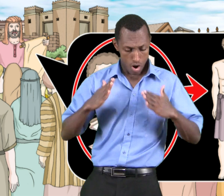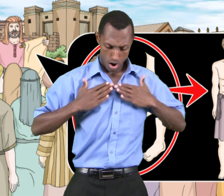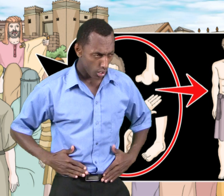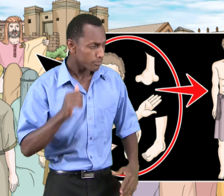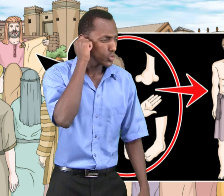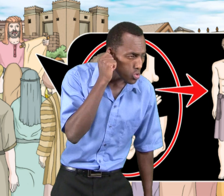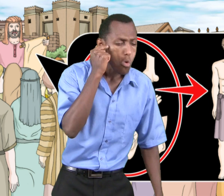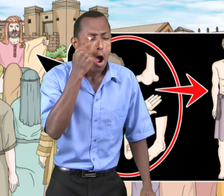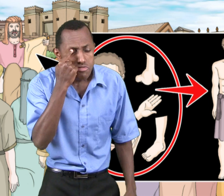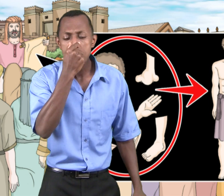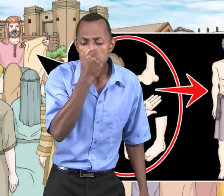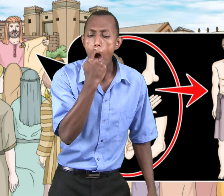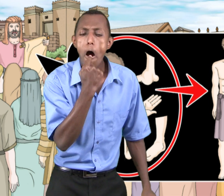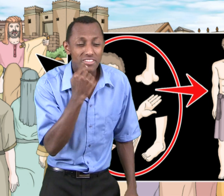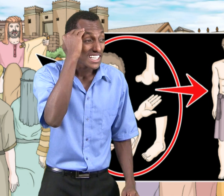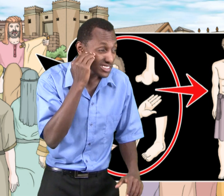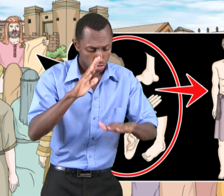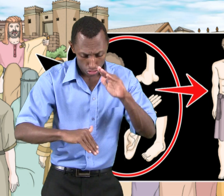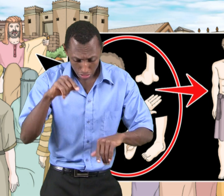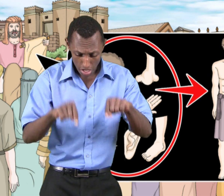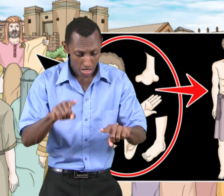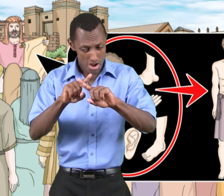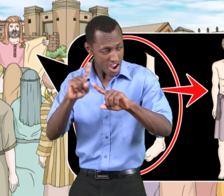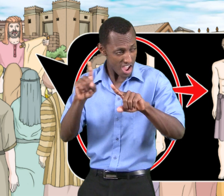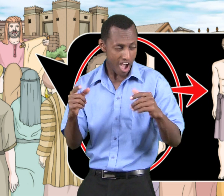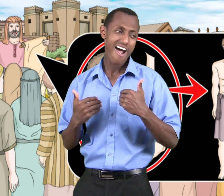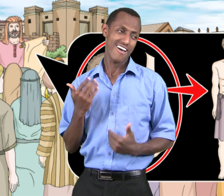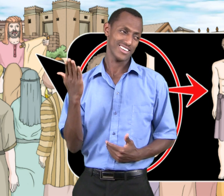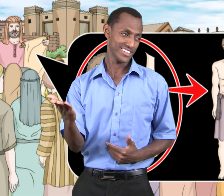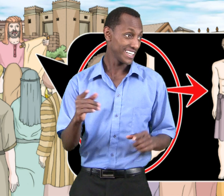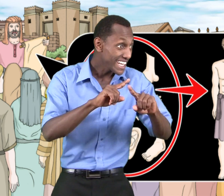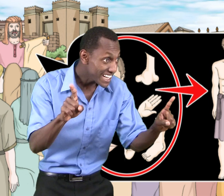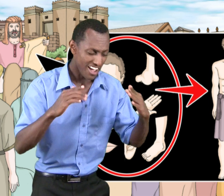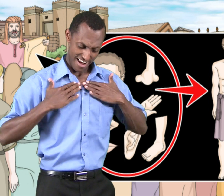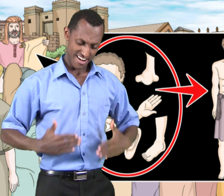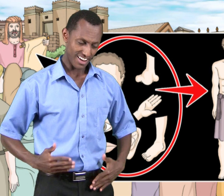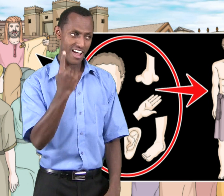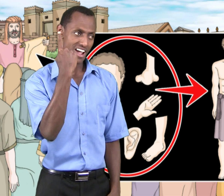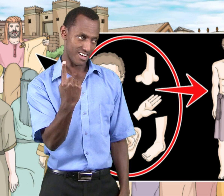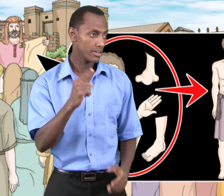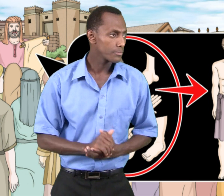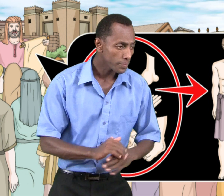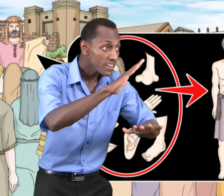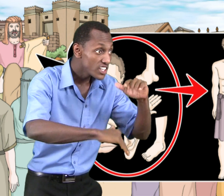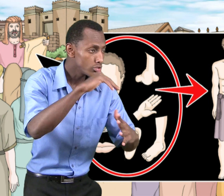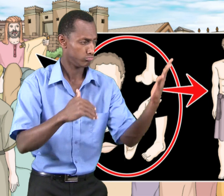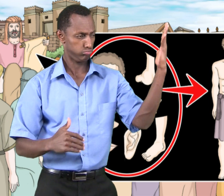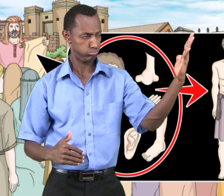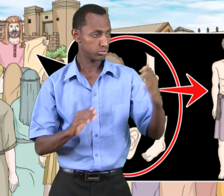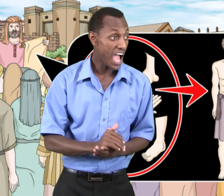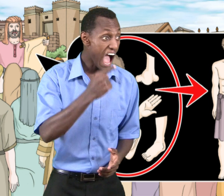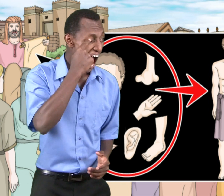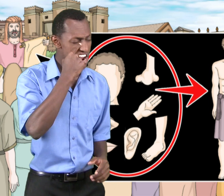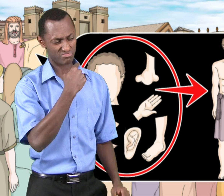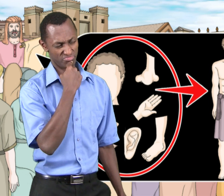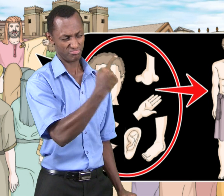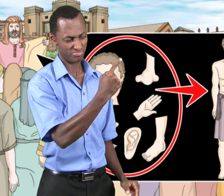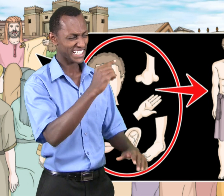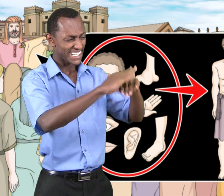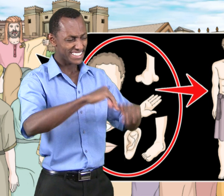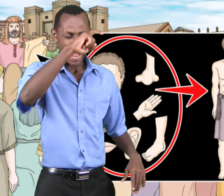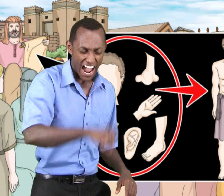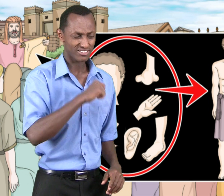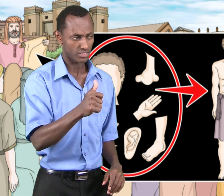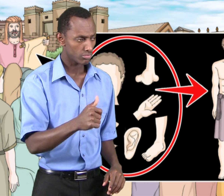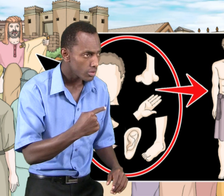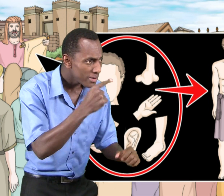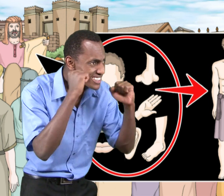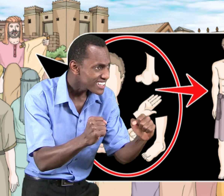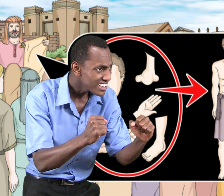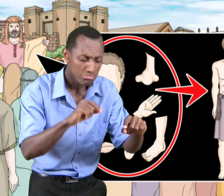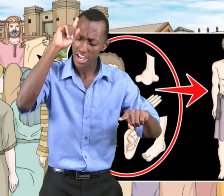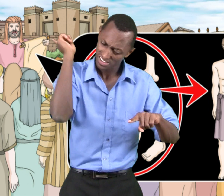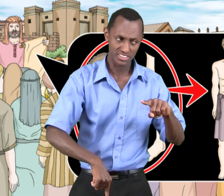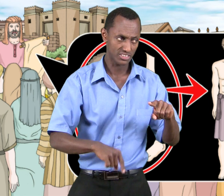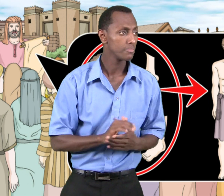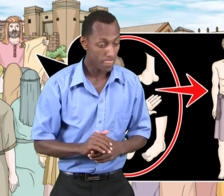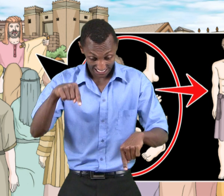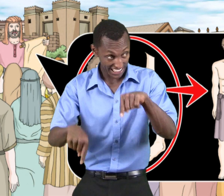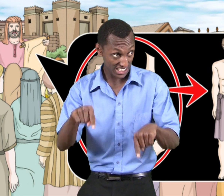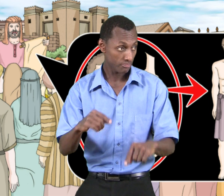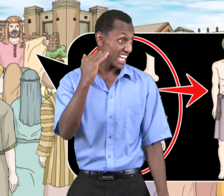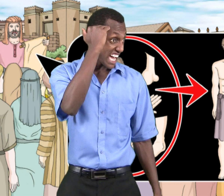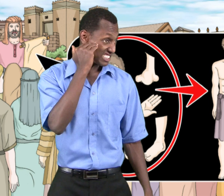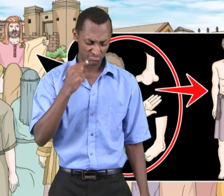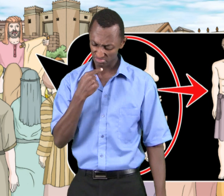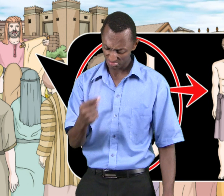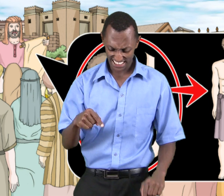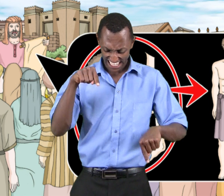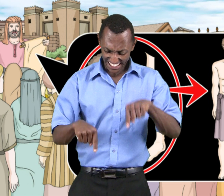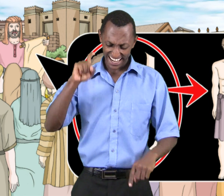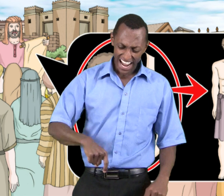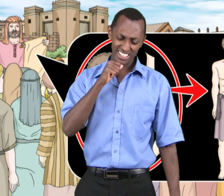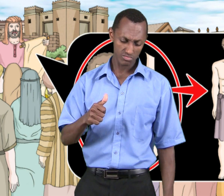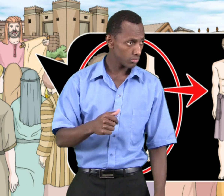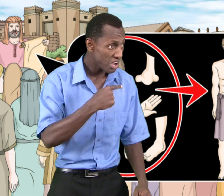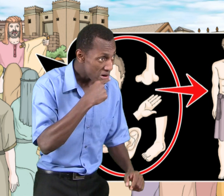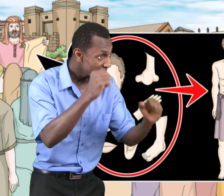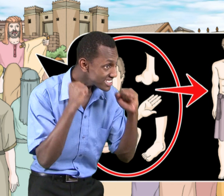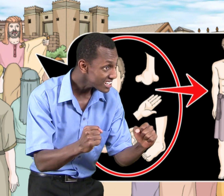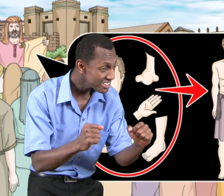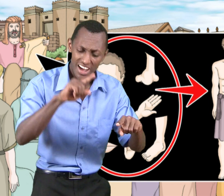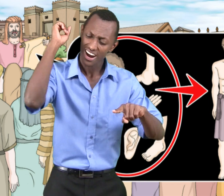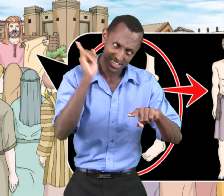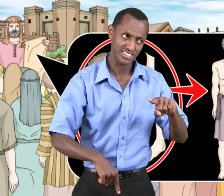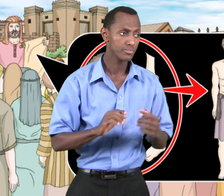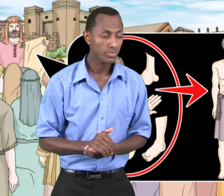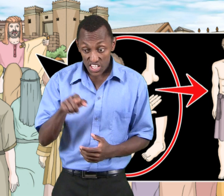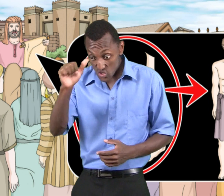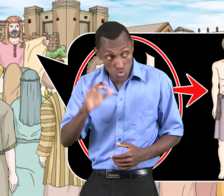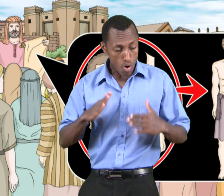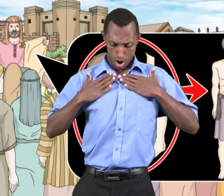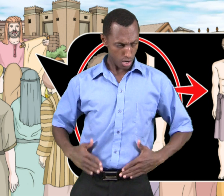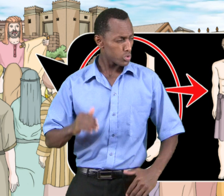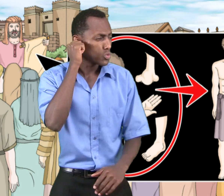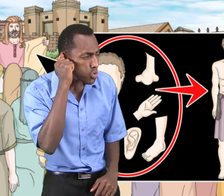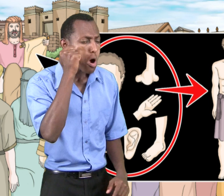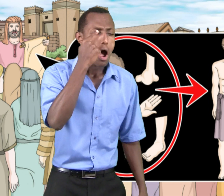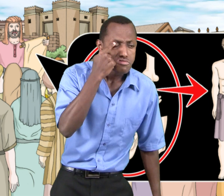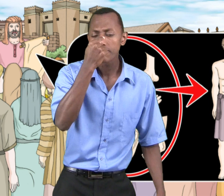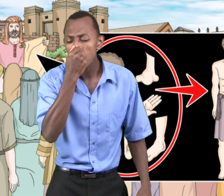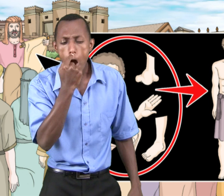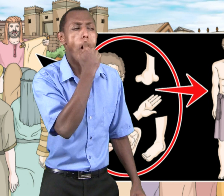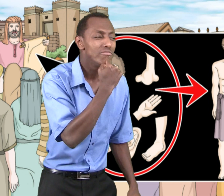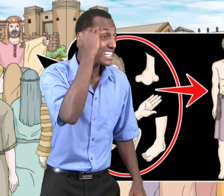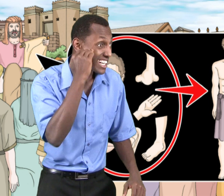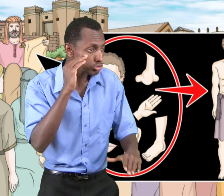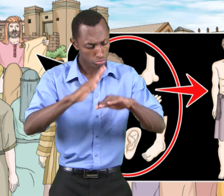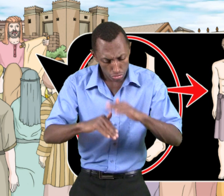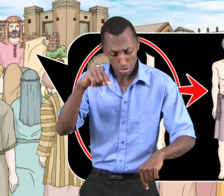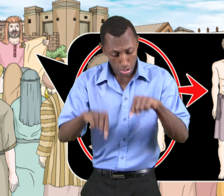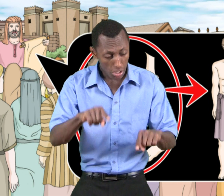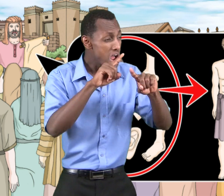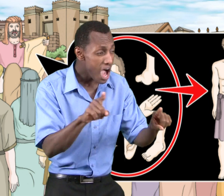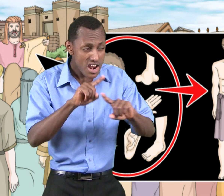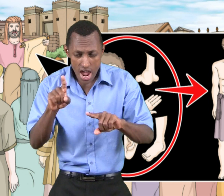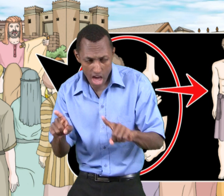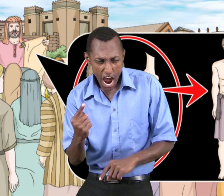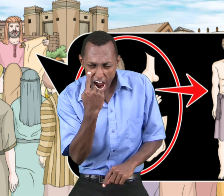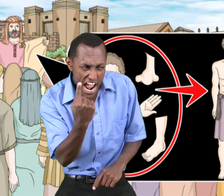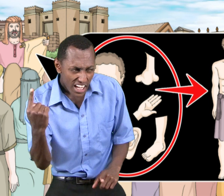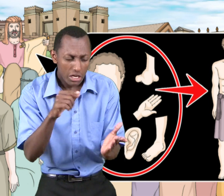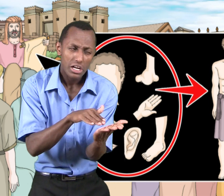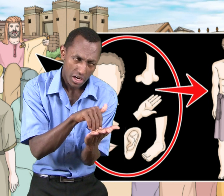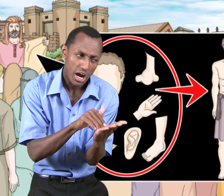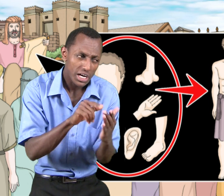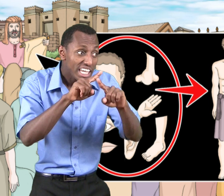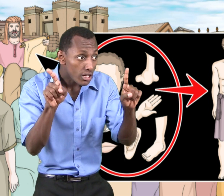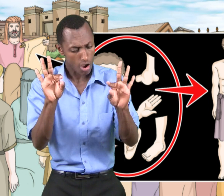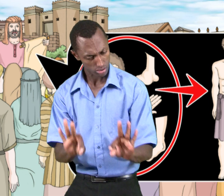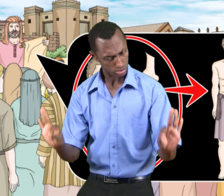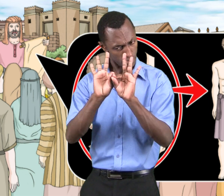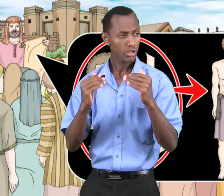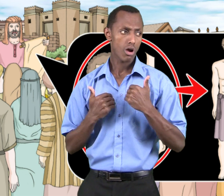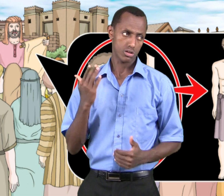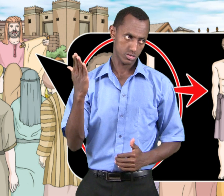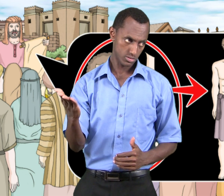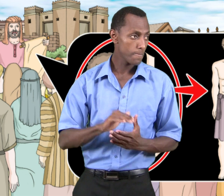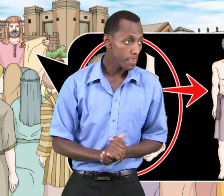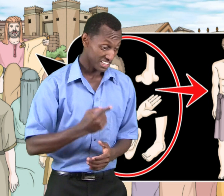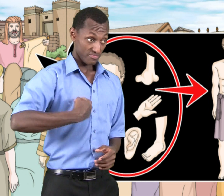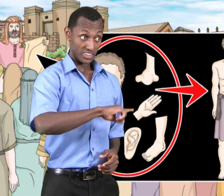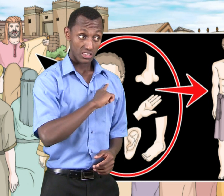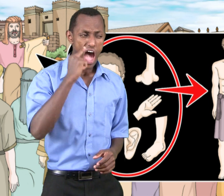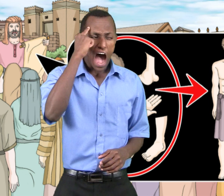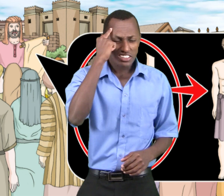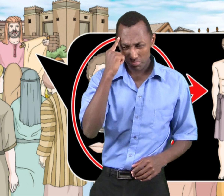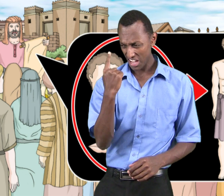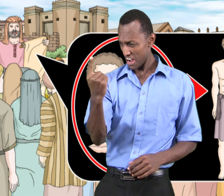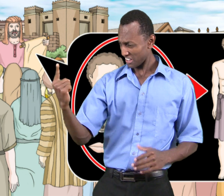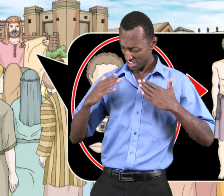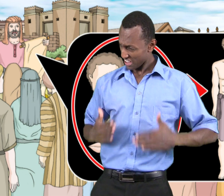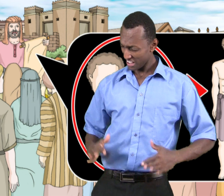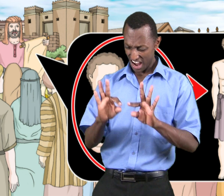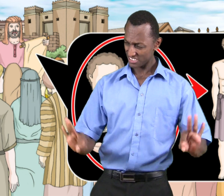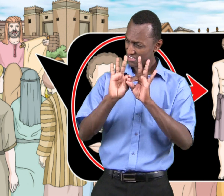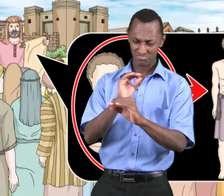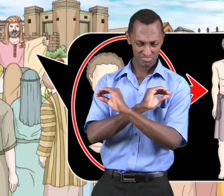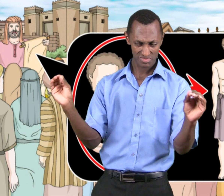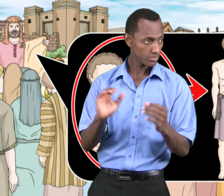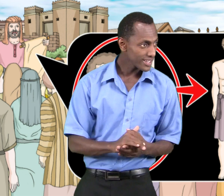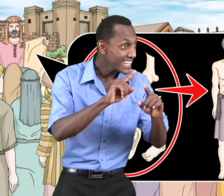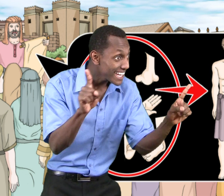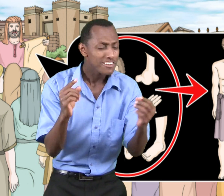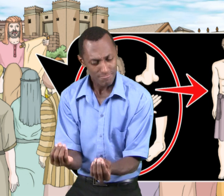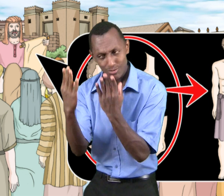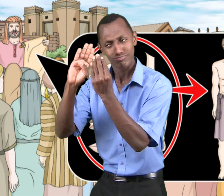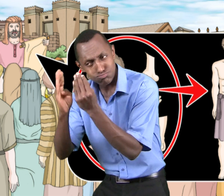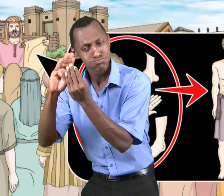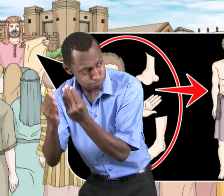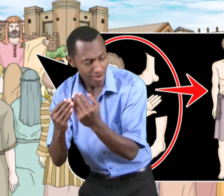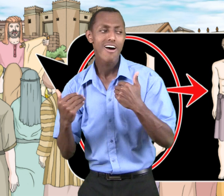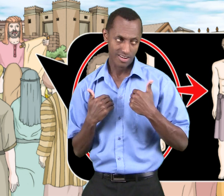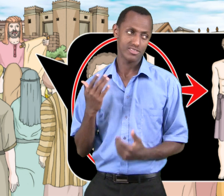As it is, there are many parts, but one body. The eye cannot say to the hand, “I do not need you.” Nor can the head say to the feet, “I do not need you.”